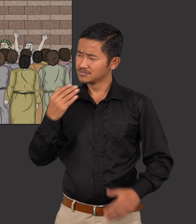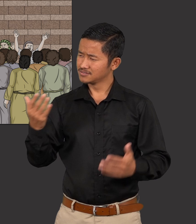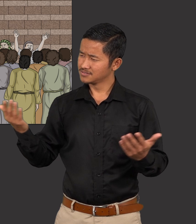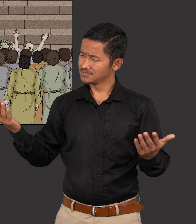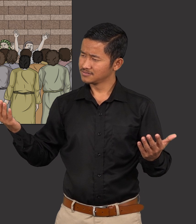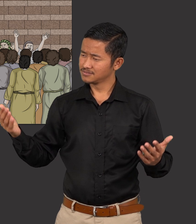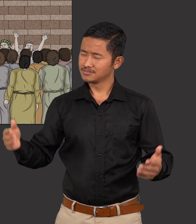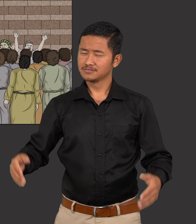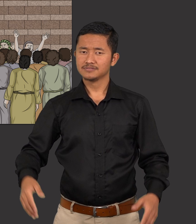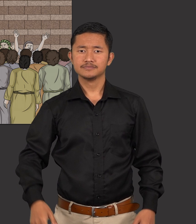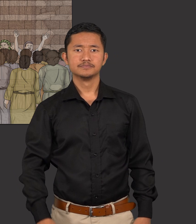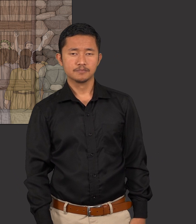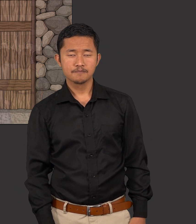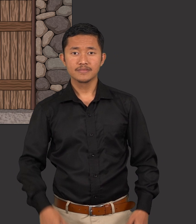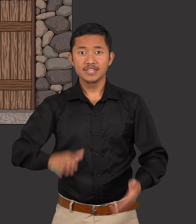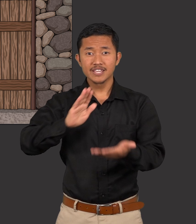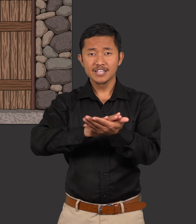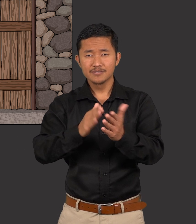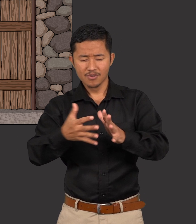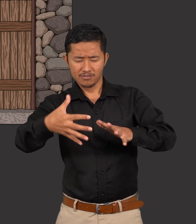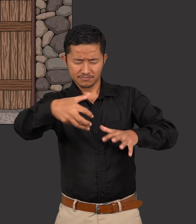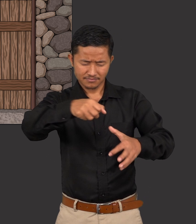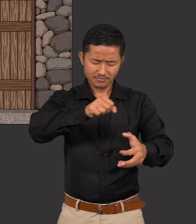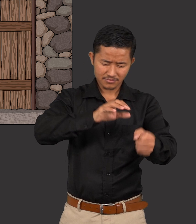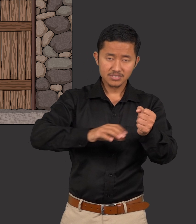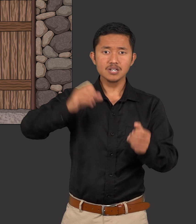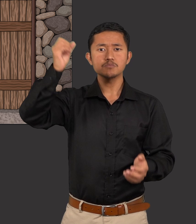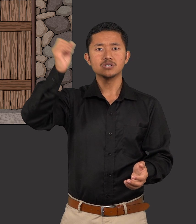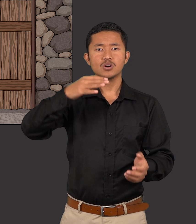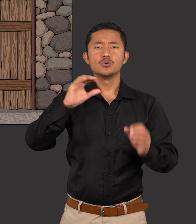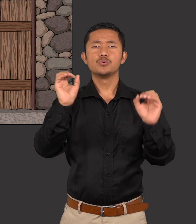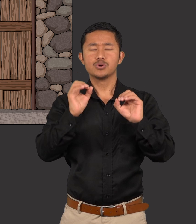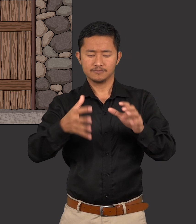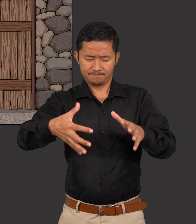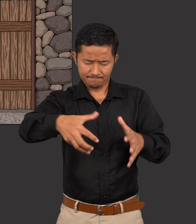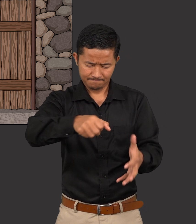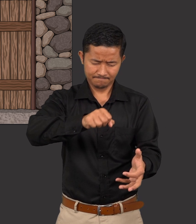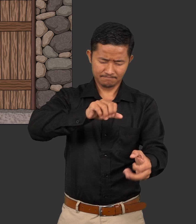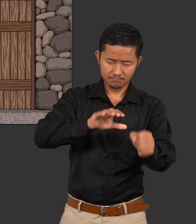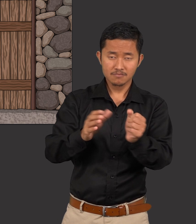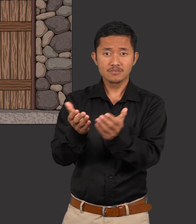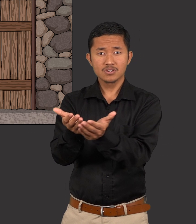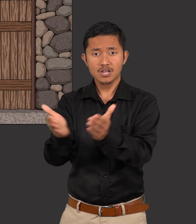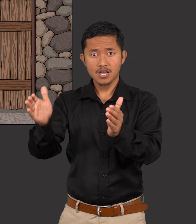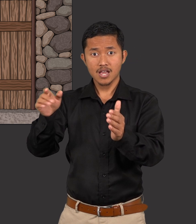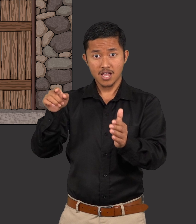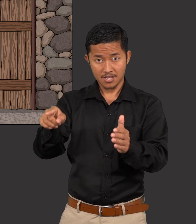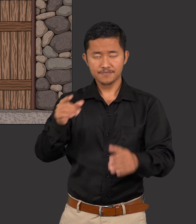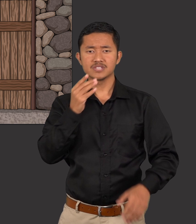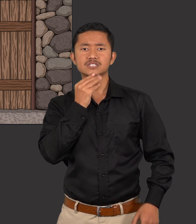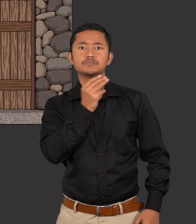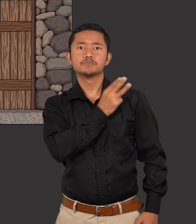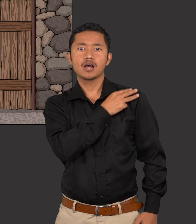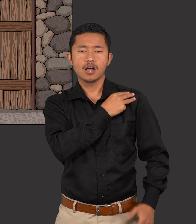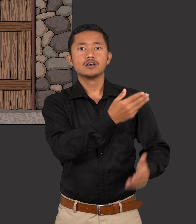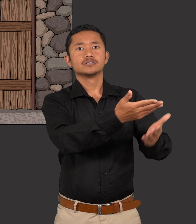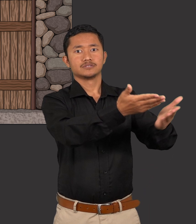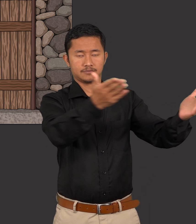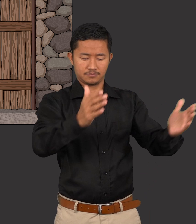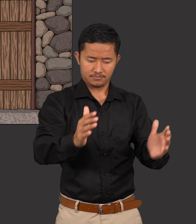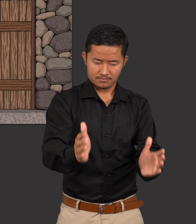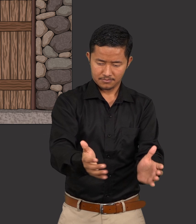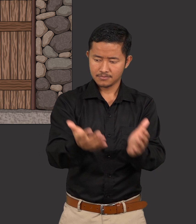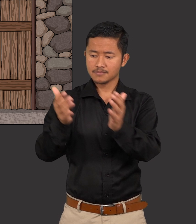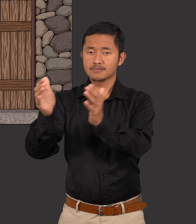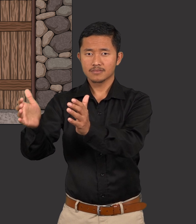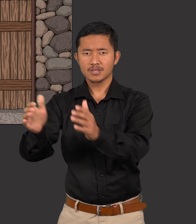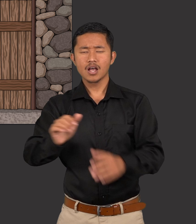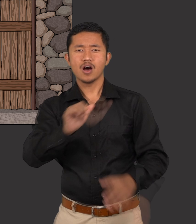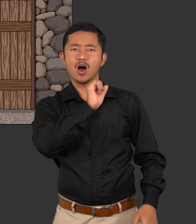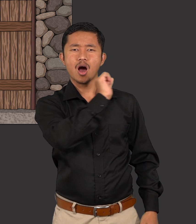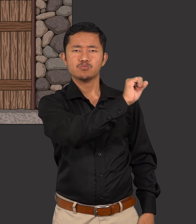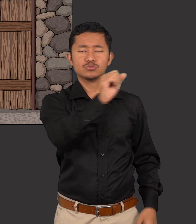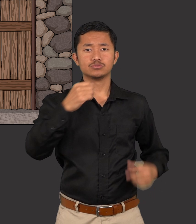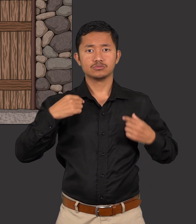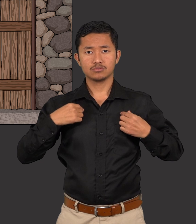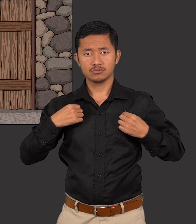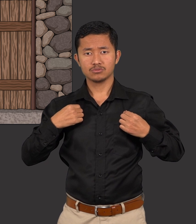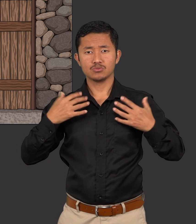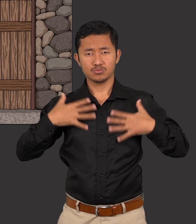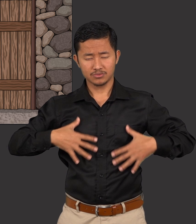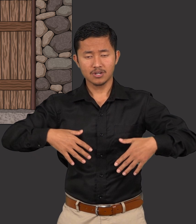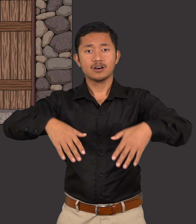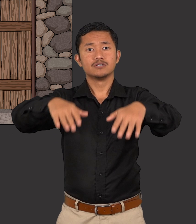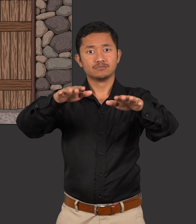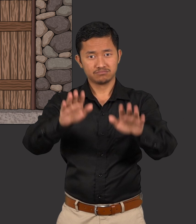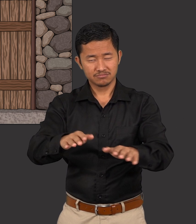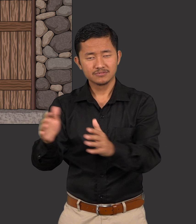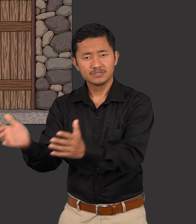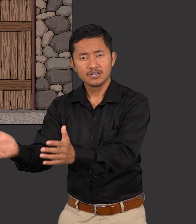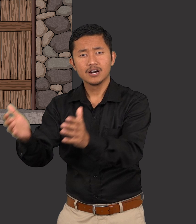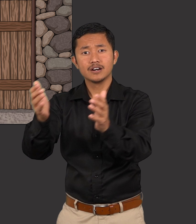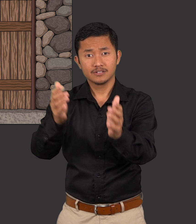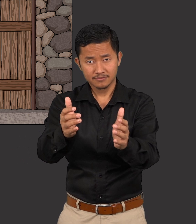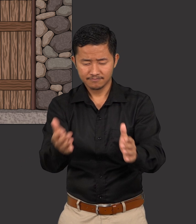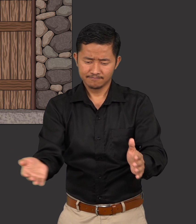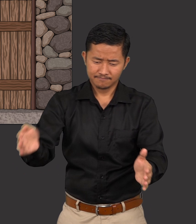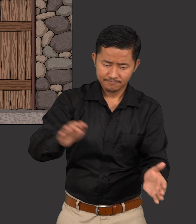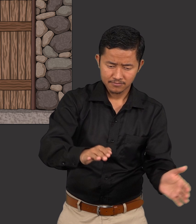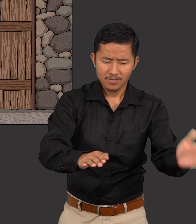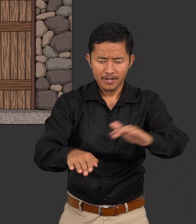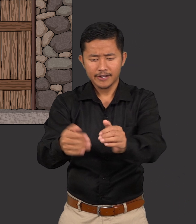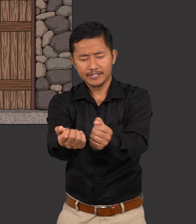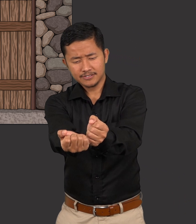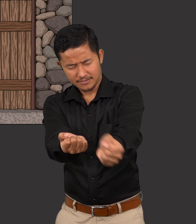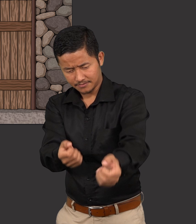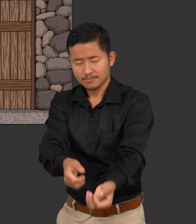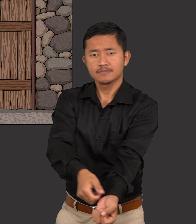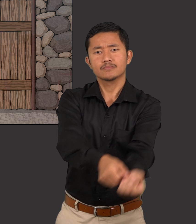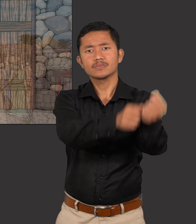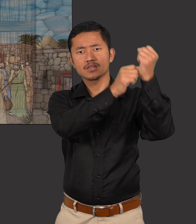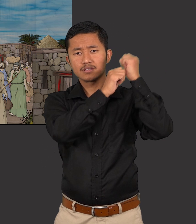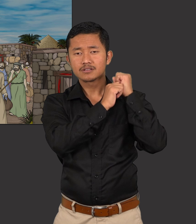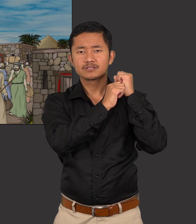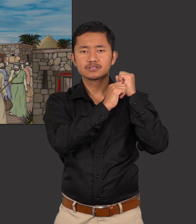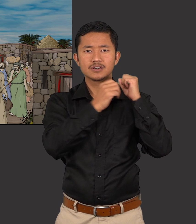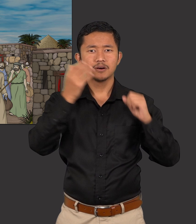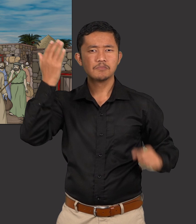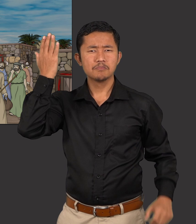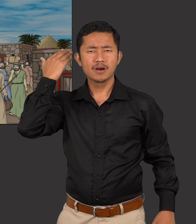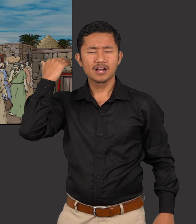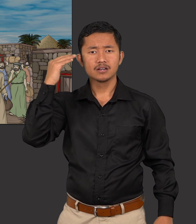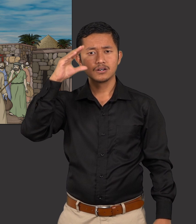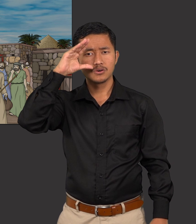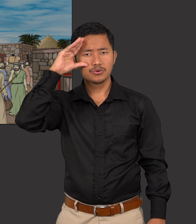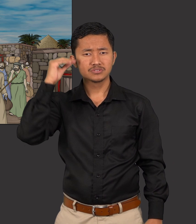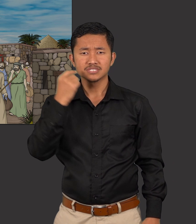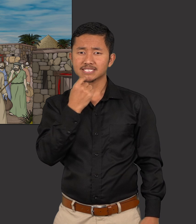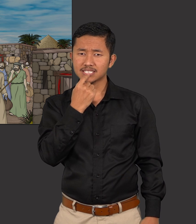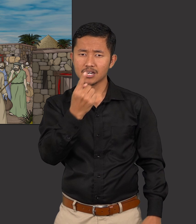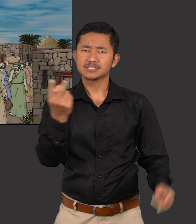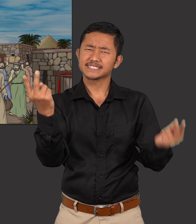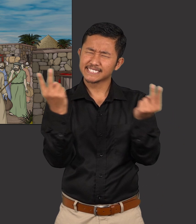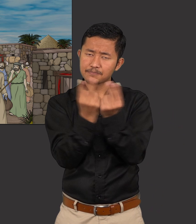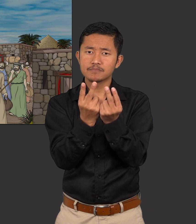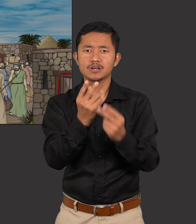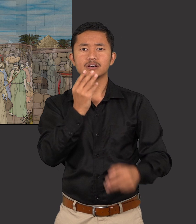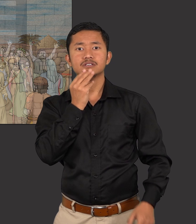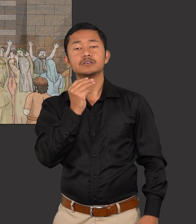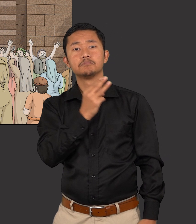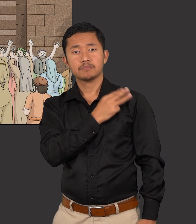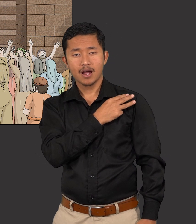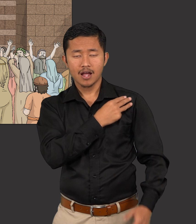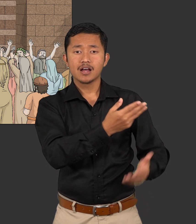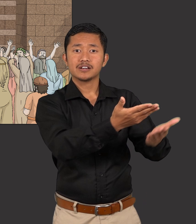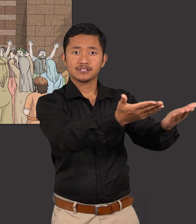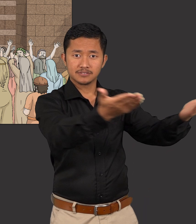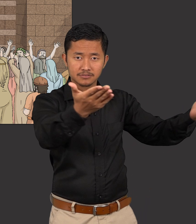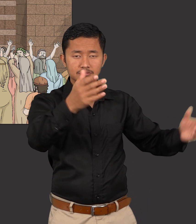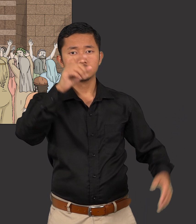So the people took their dough before it was leavened, carrying it on their shoulders in kneading bowls wrapped in clothing.